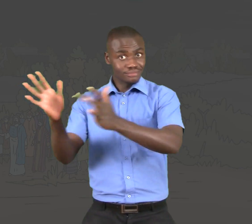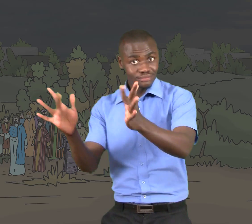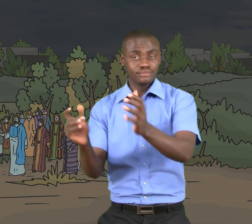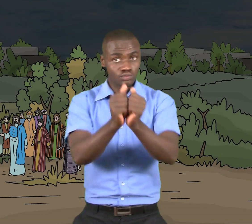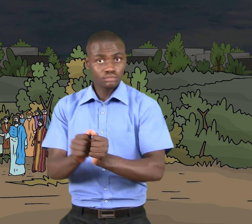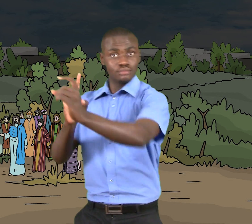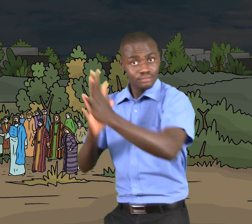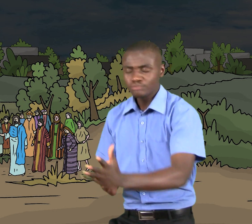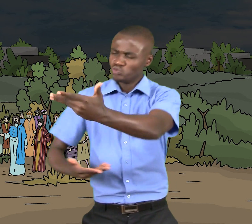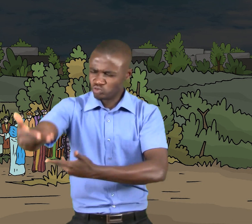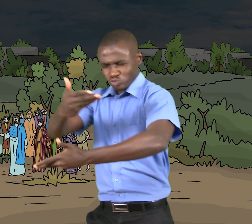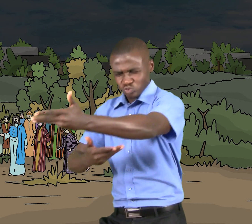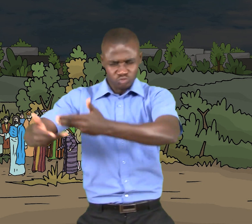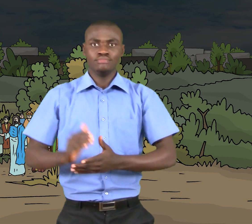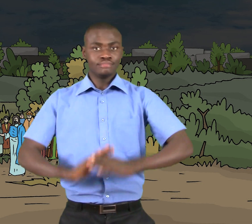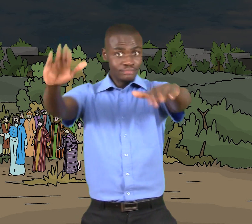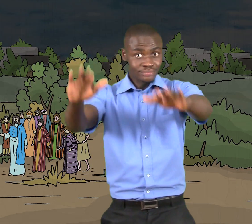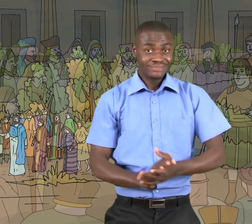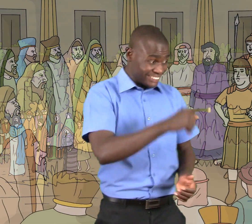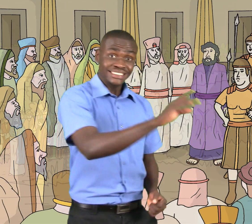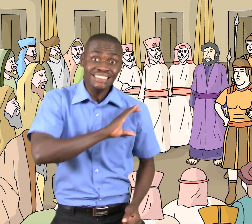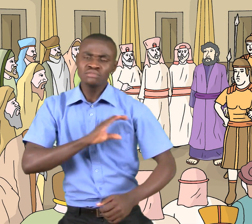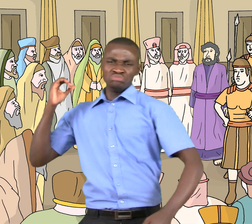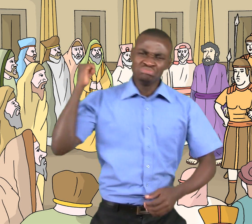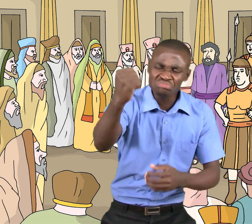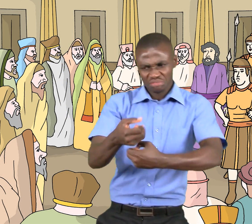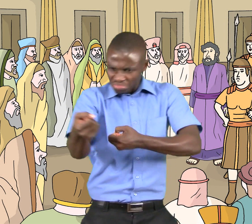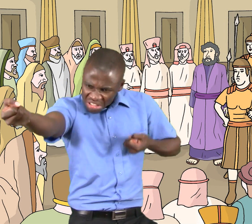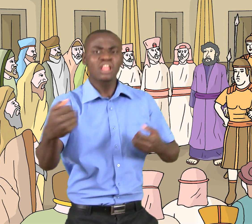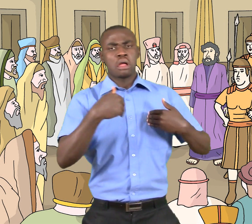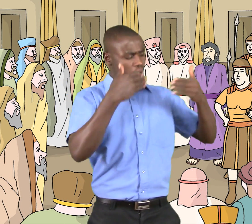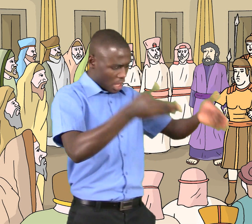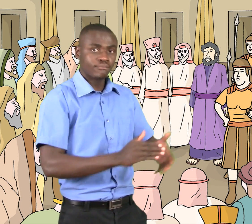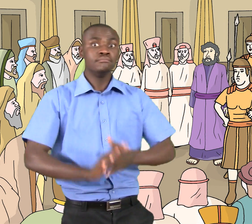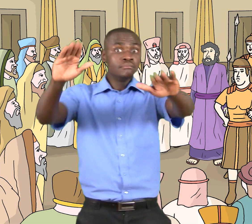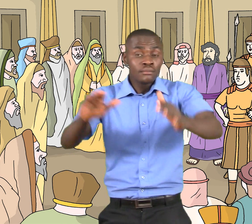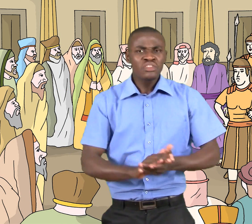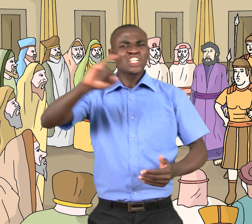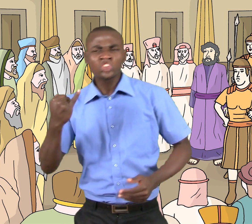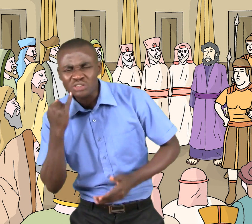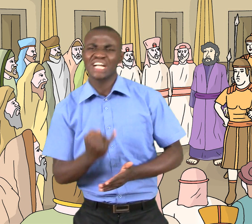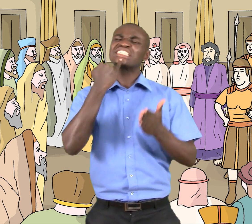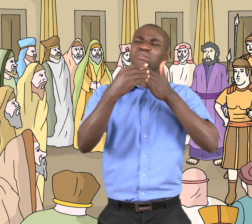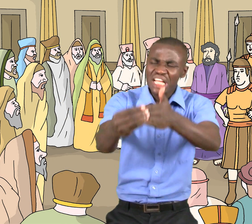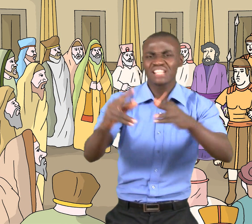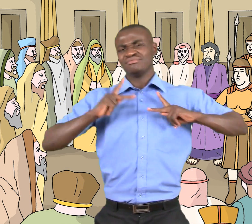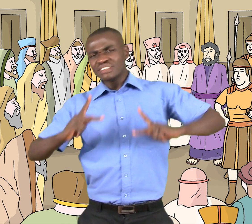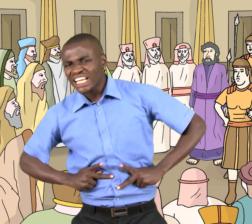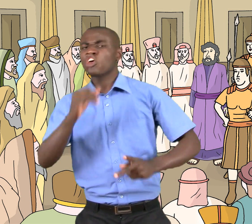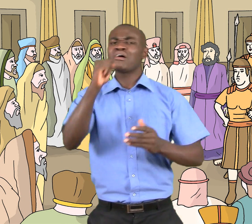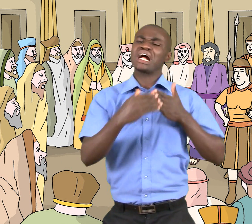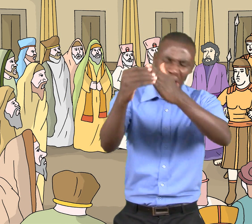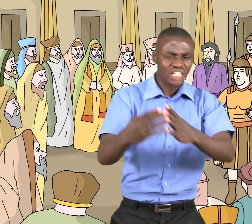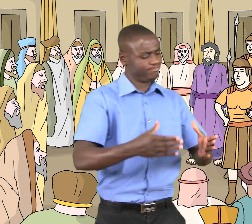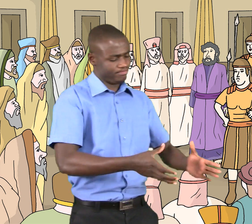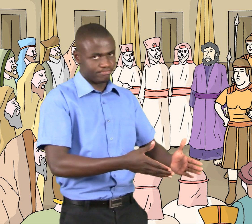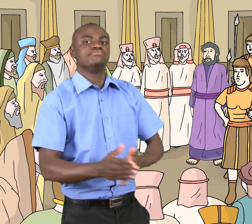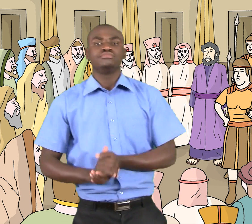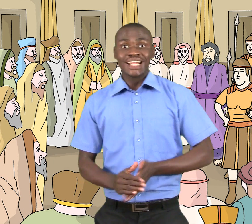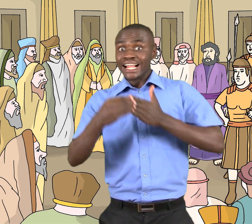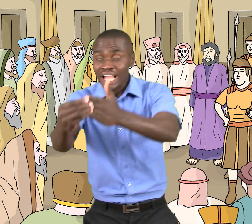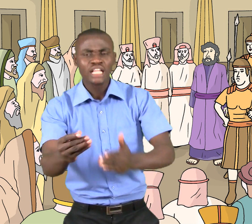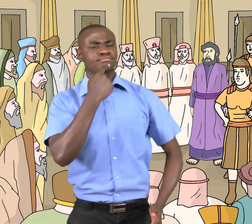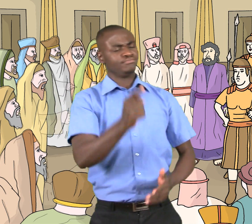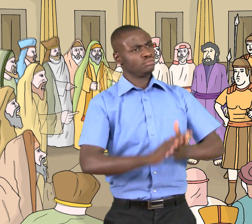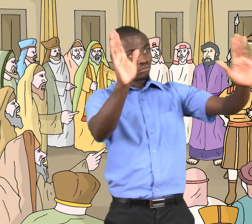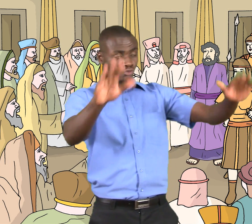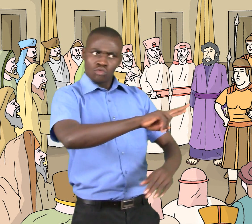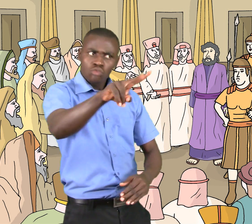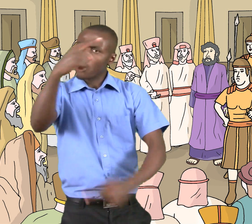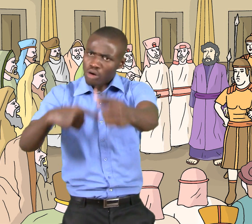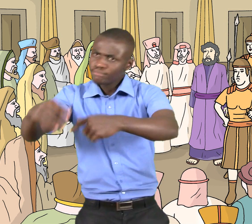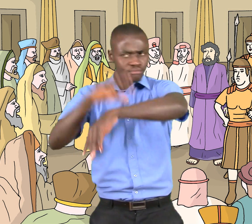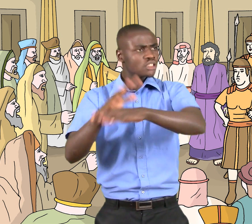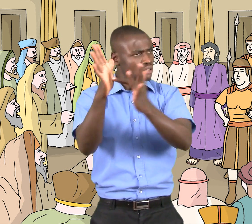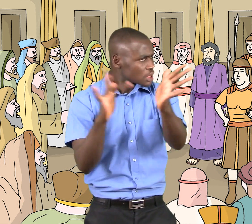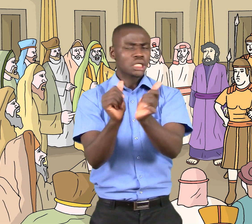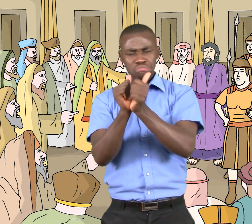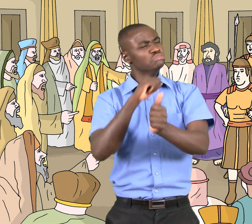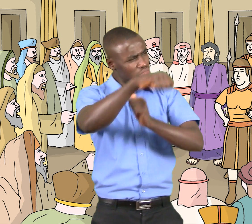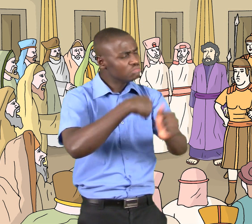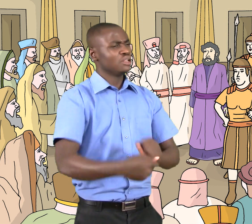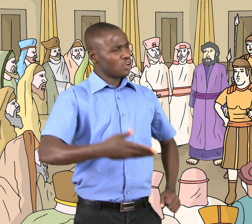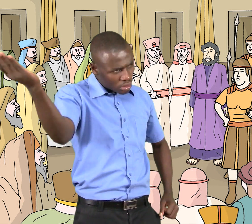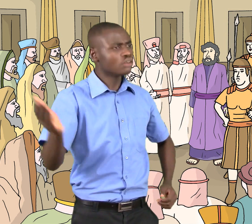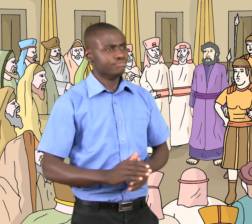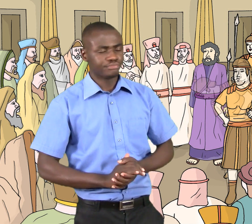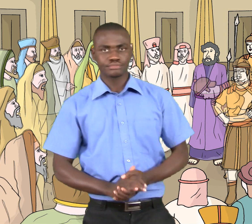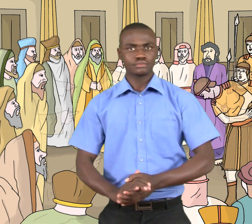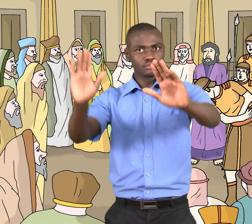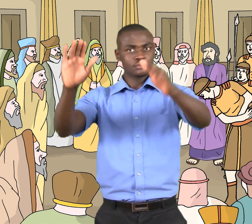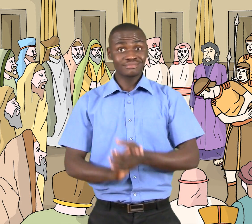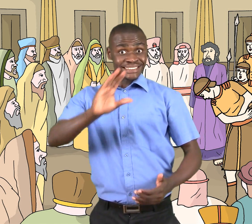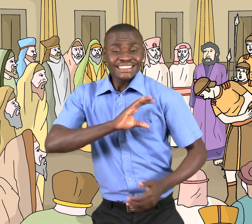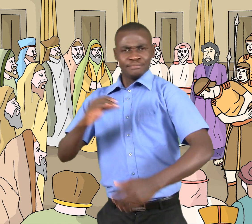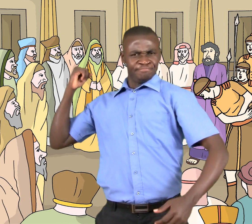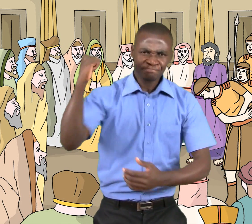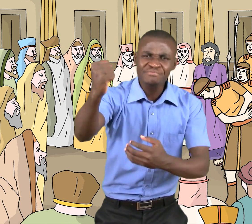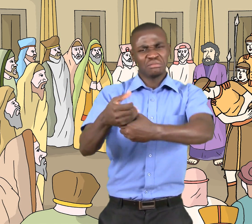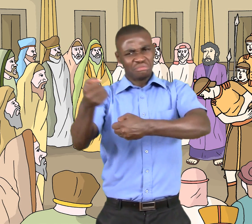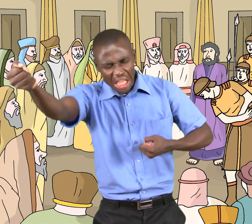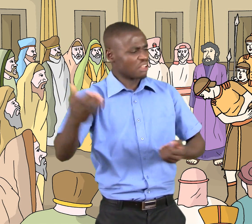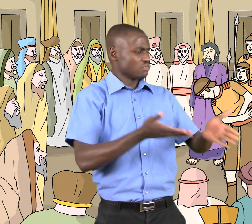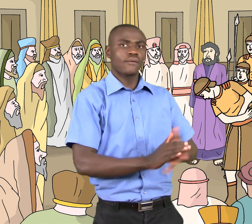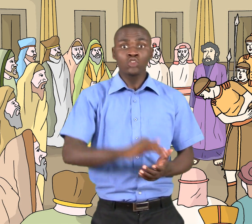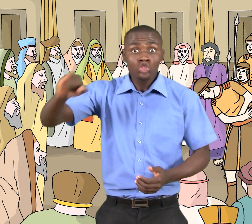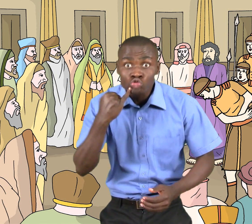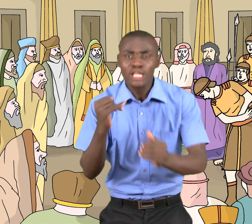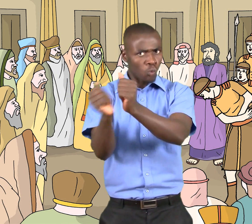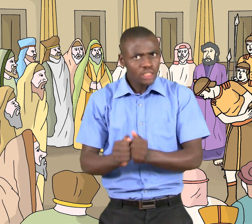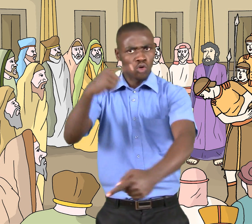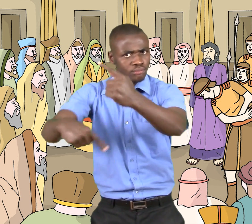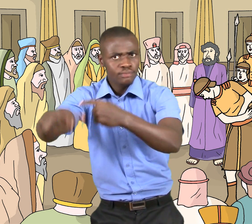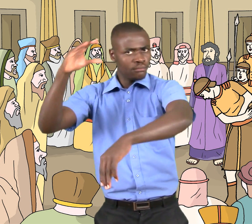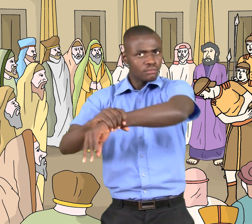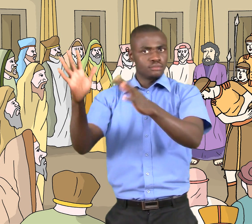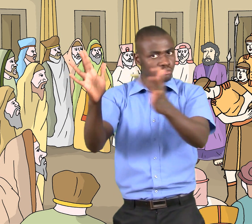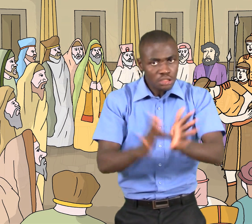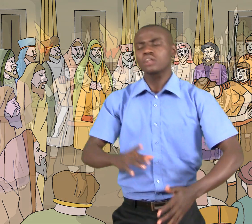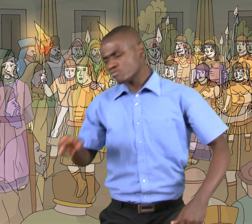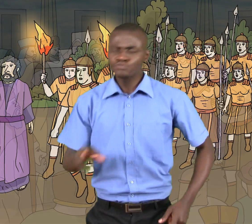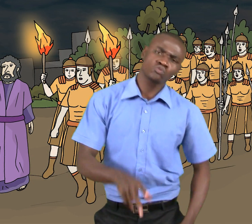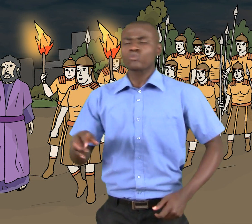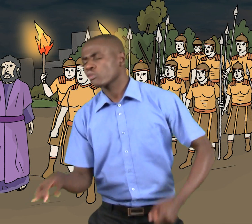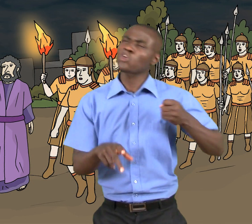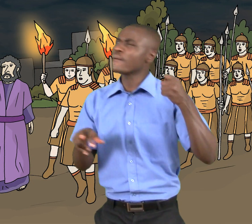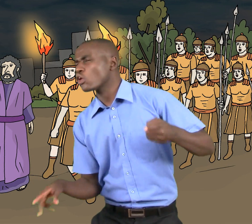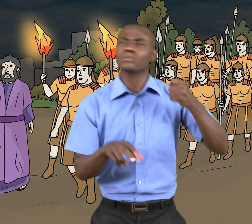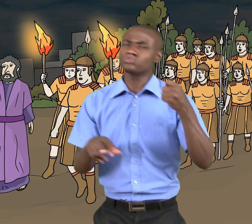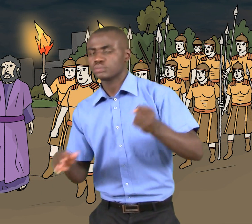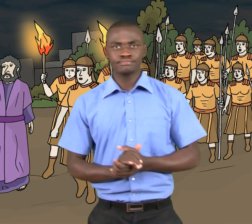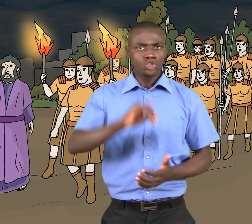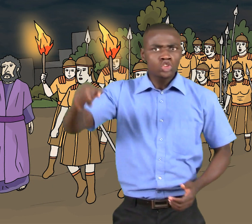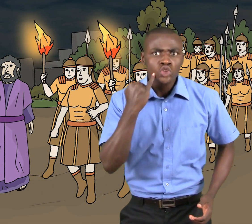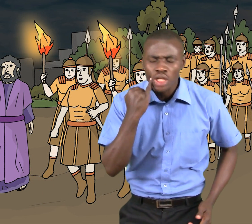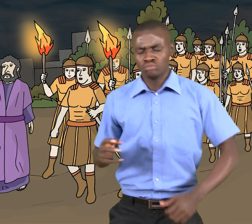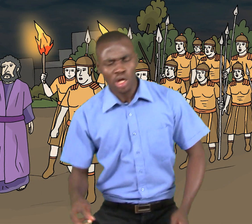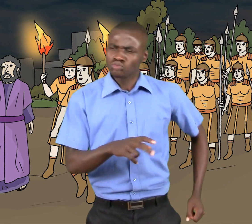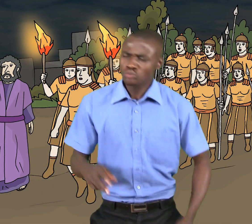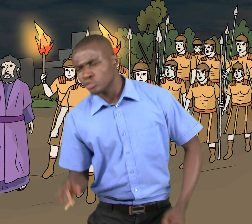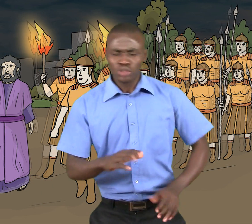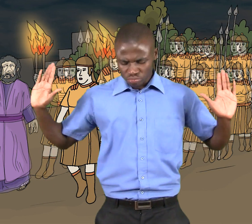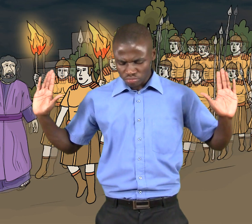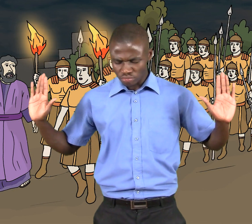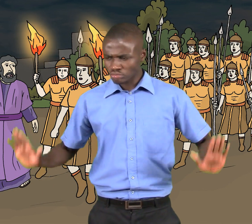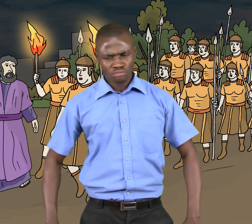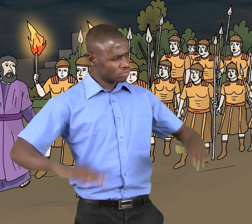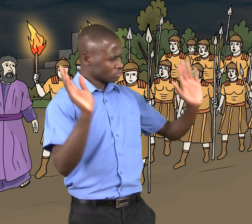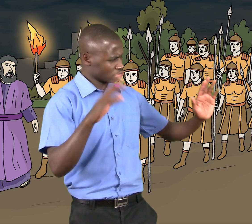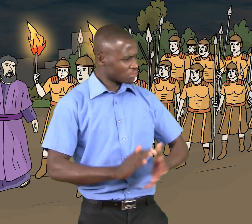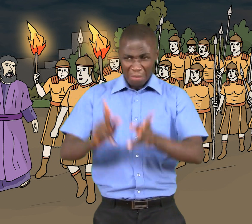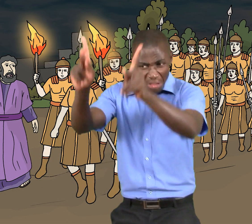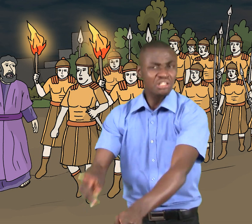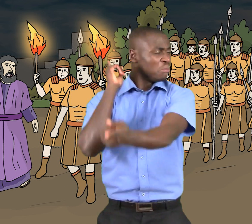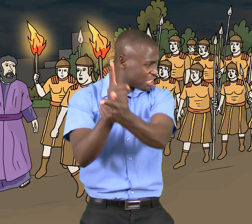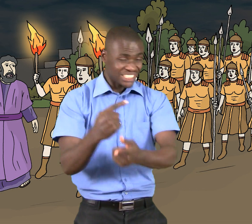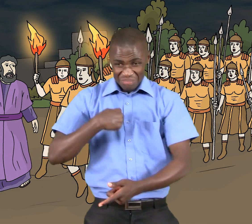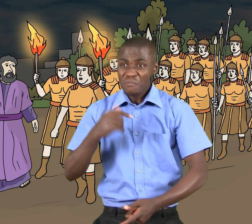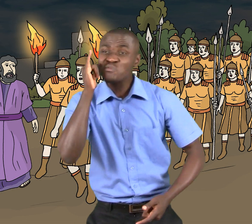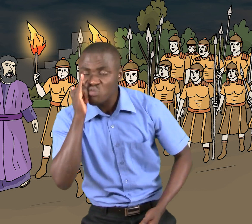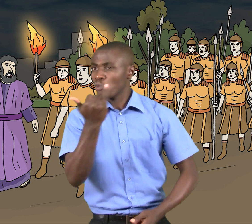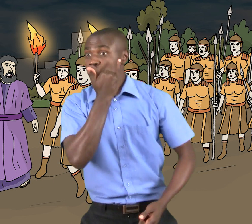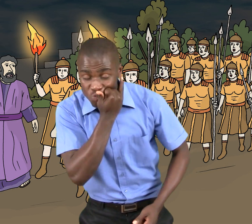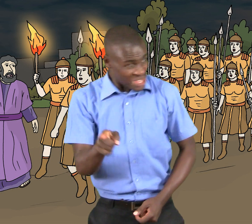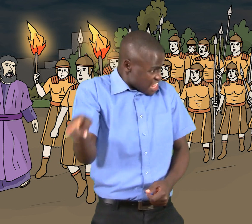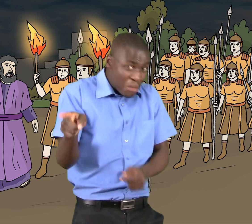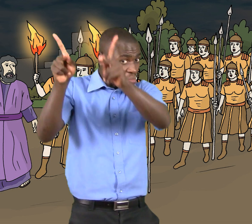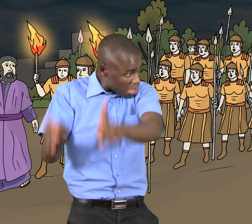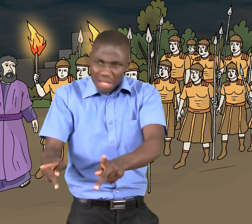While Jesus was still speaking, Judas, one of the Twelve, arrived, accompanied by a large crowd armed with swords and clubs, sent from the chief priests and elders of the people.